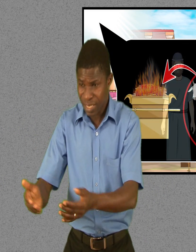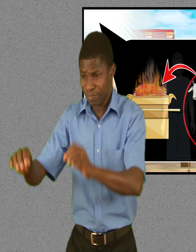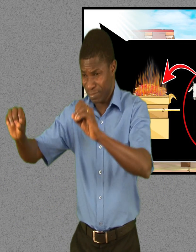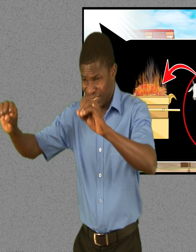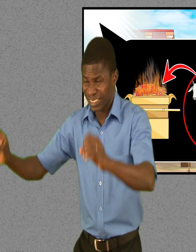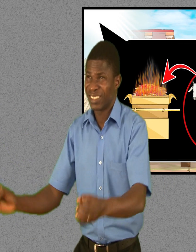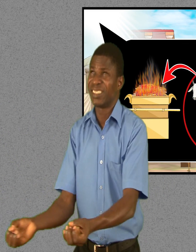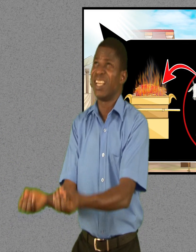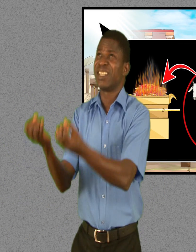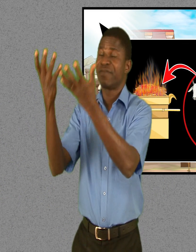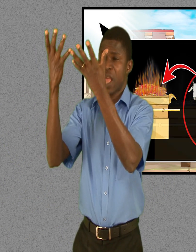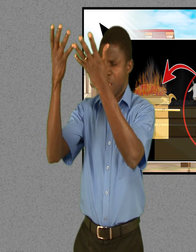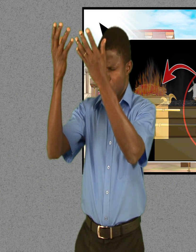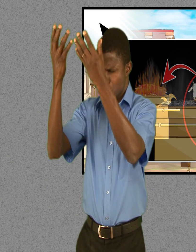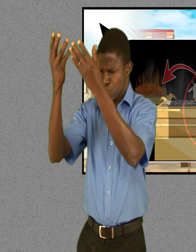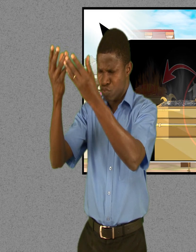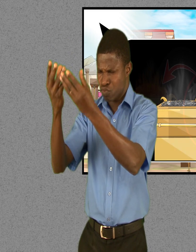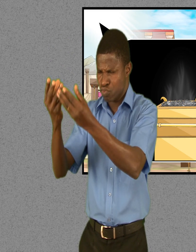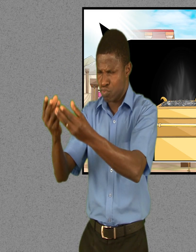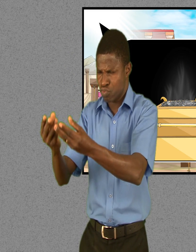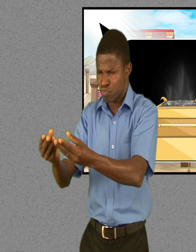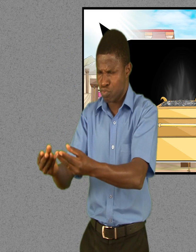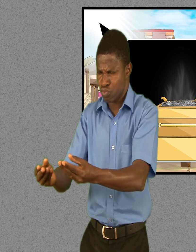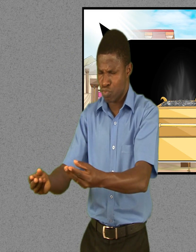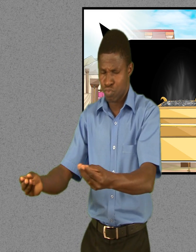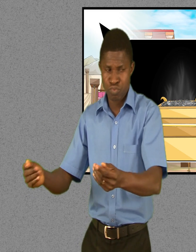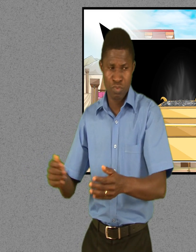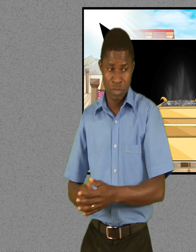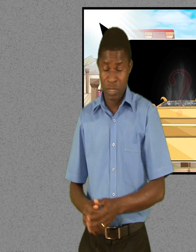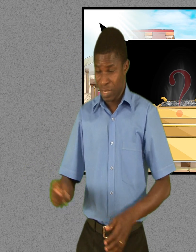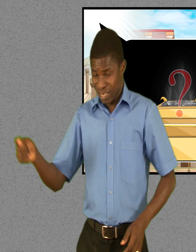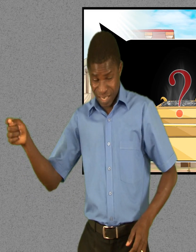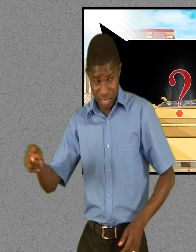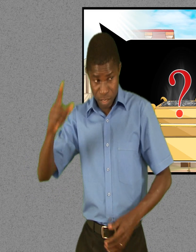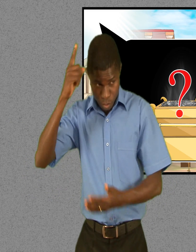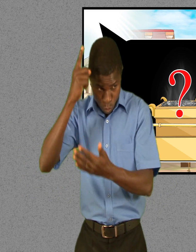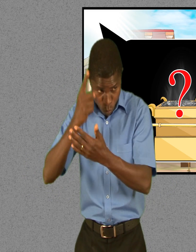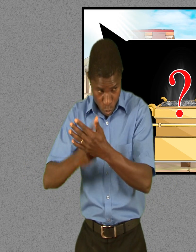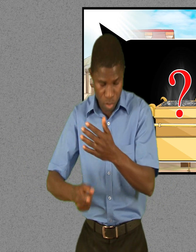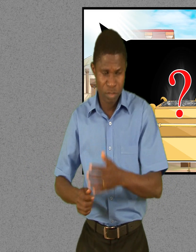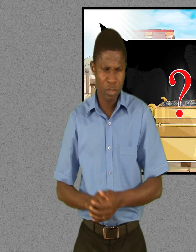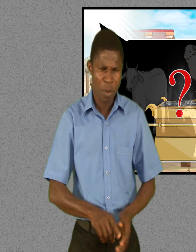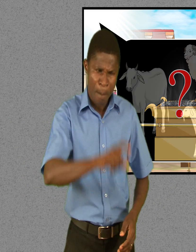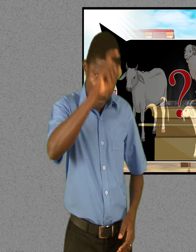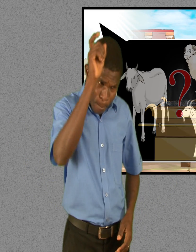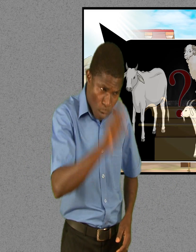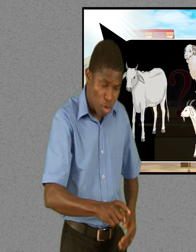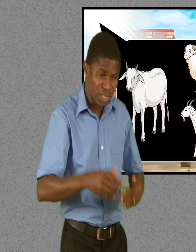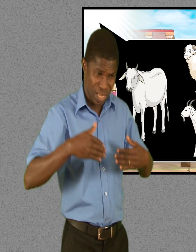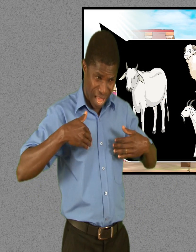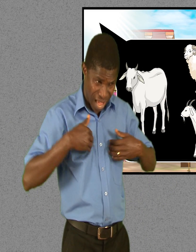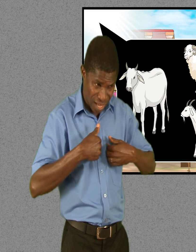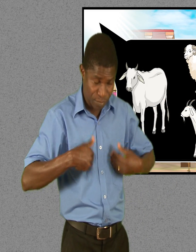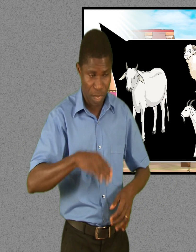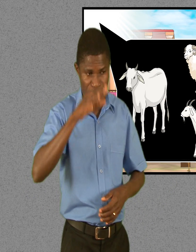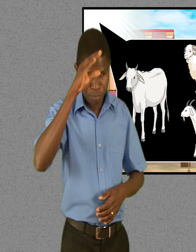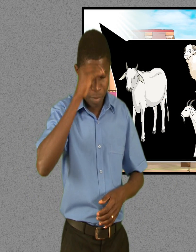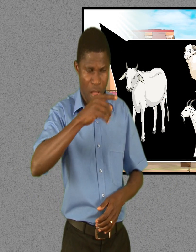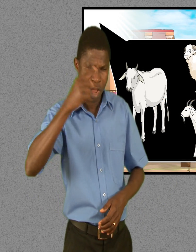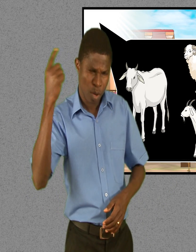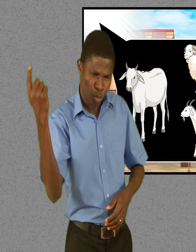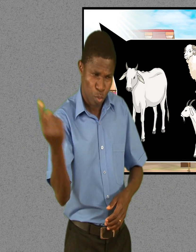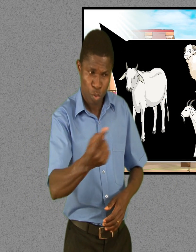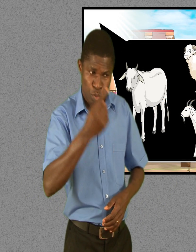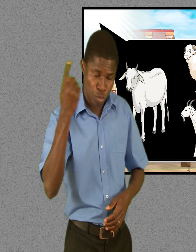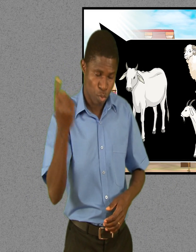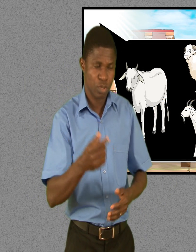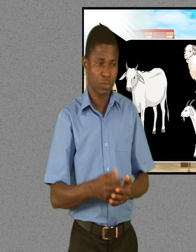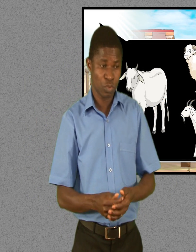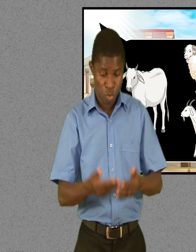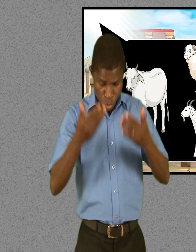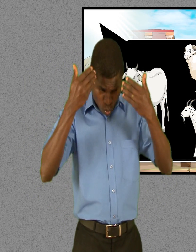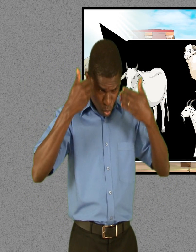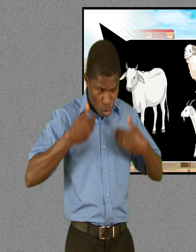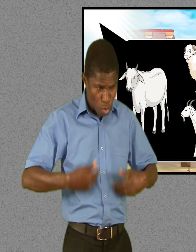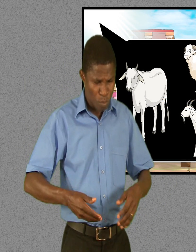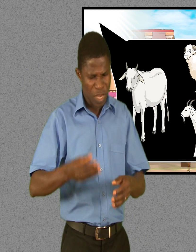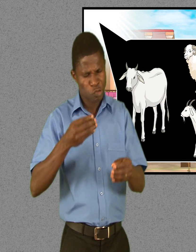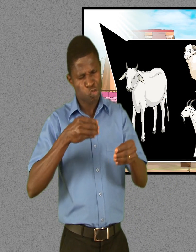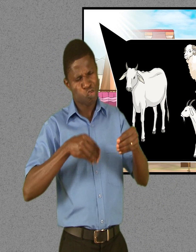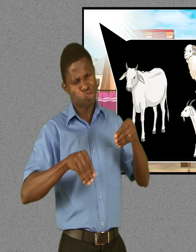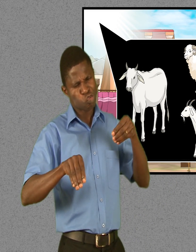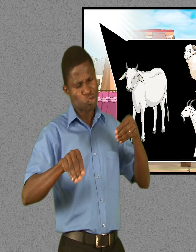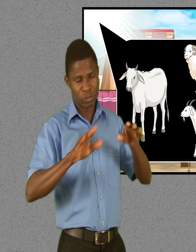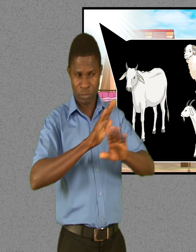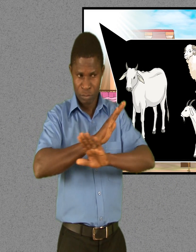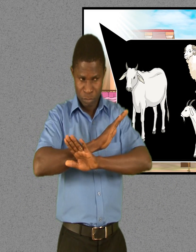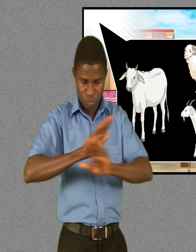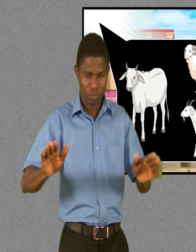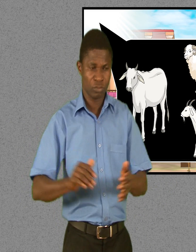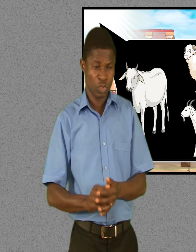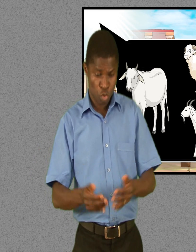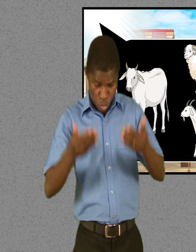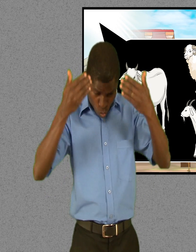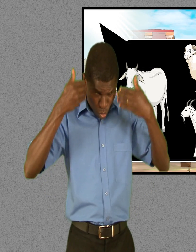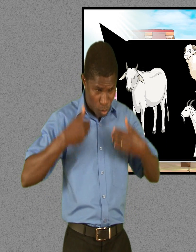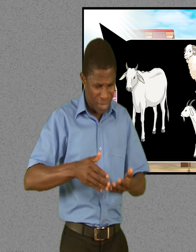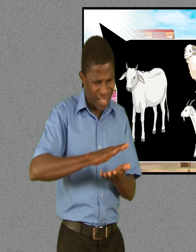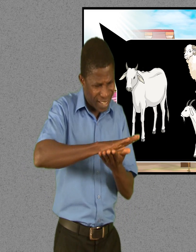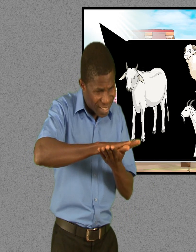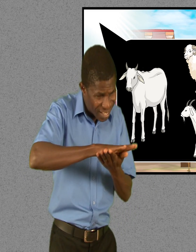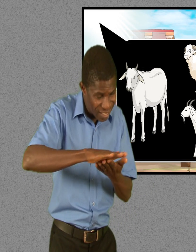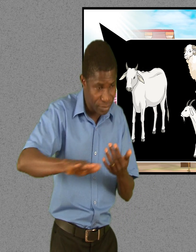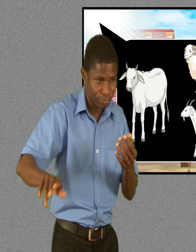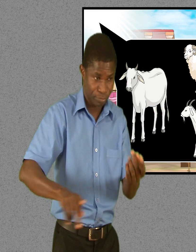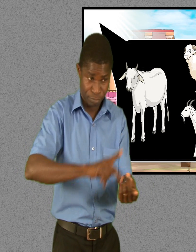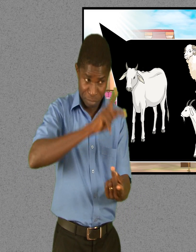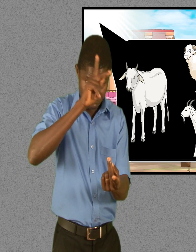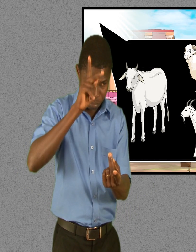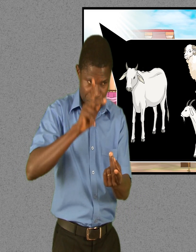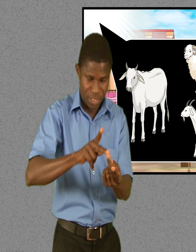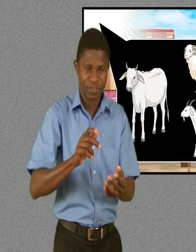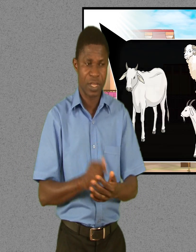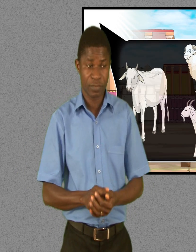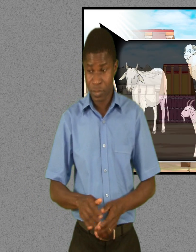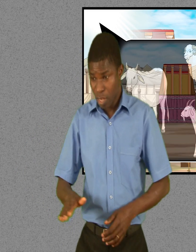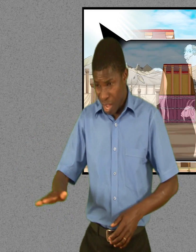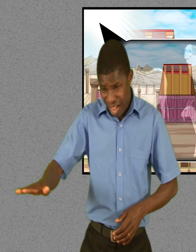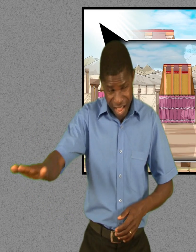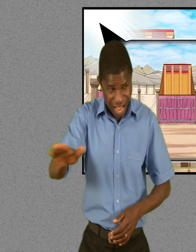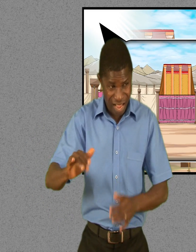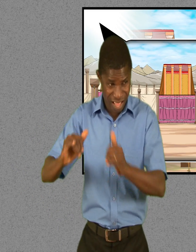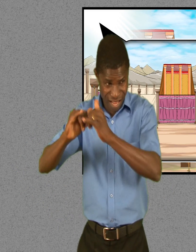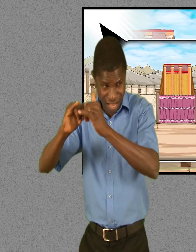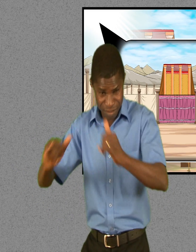If one’s offering is a burnt offering from the herd, he is to present an unblemished male.